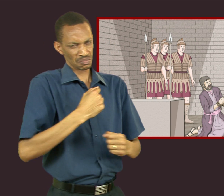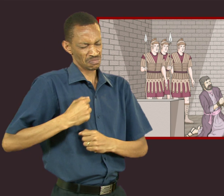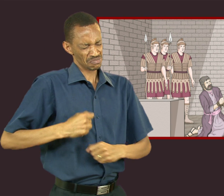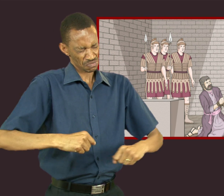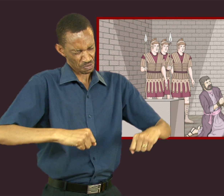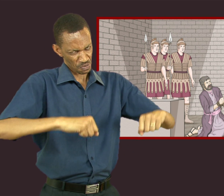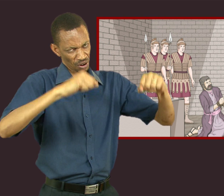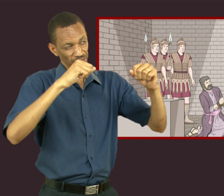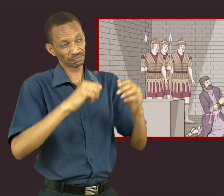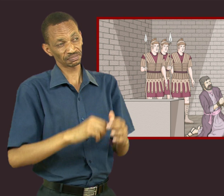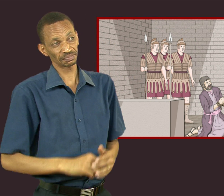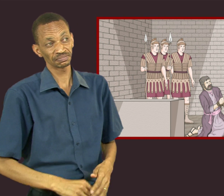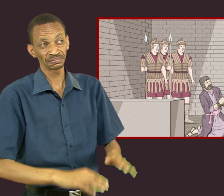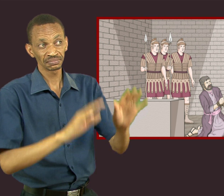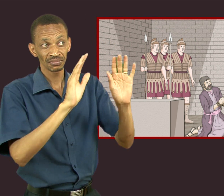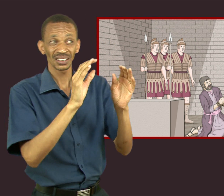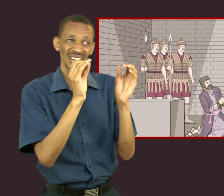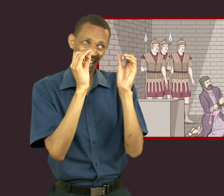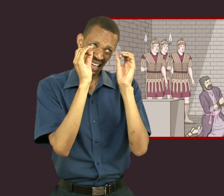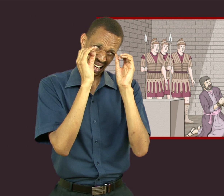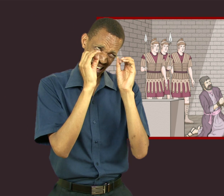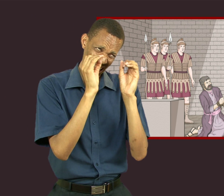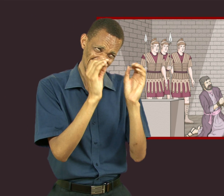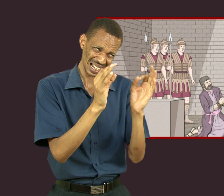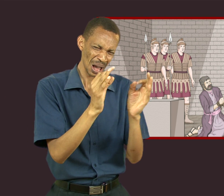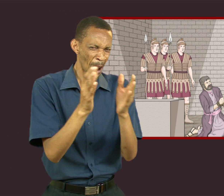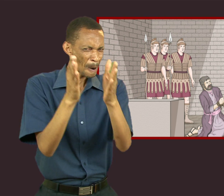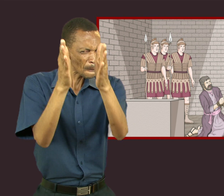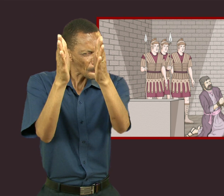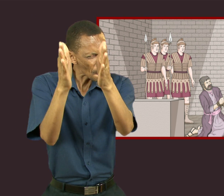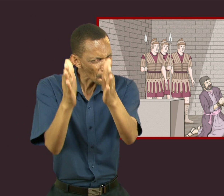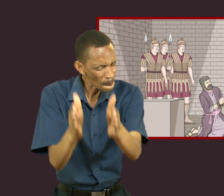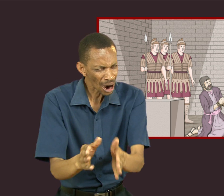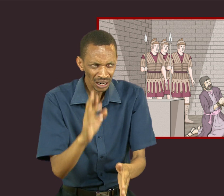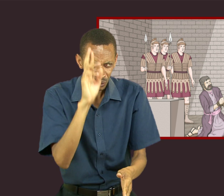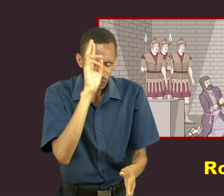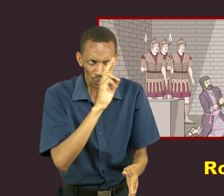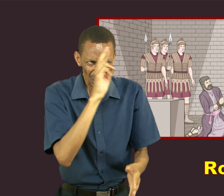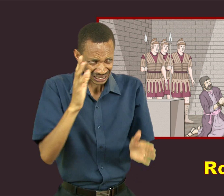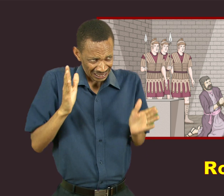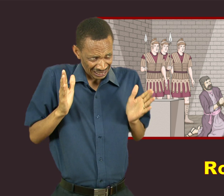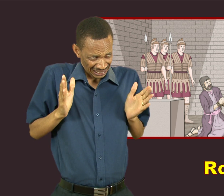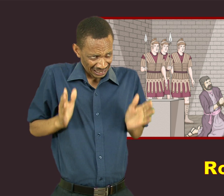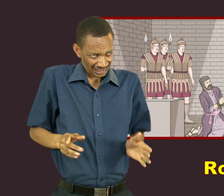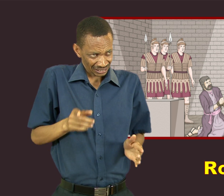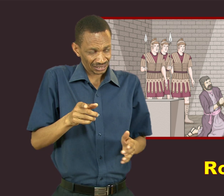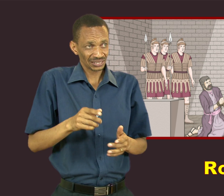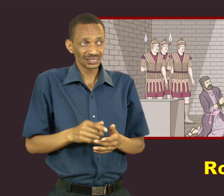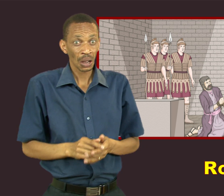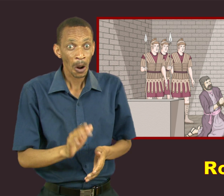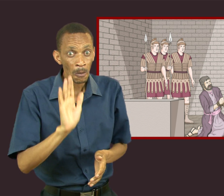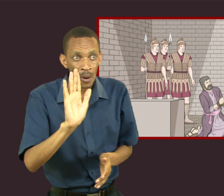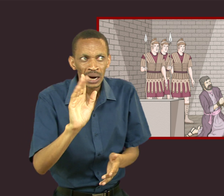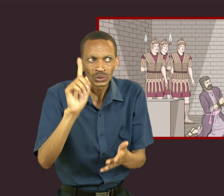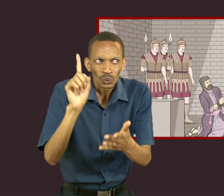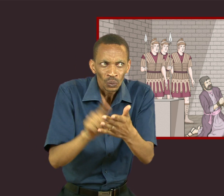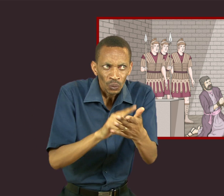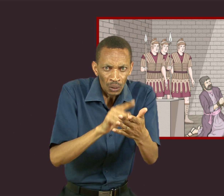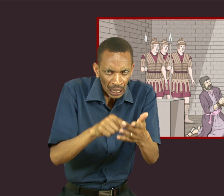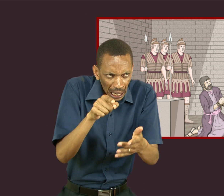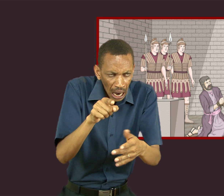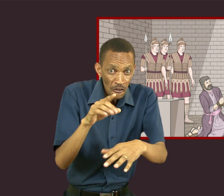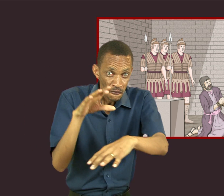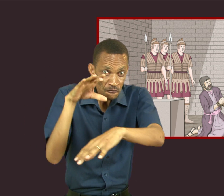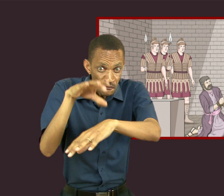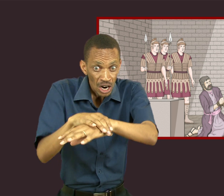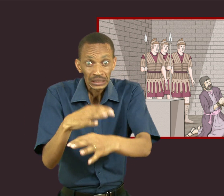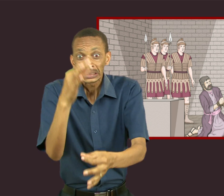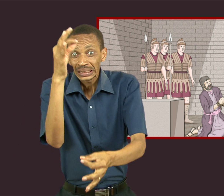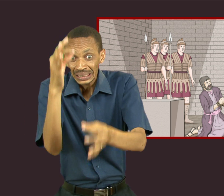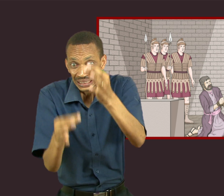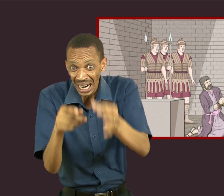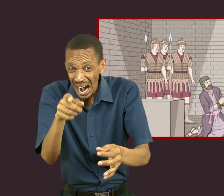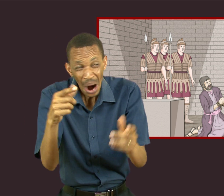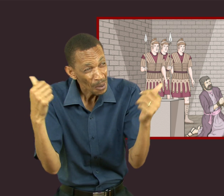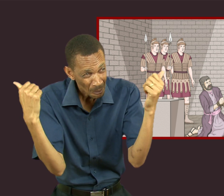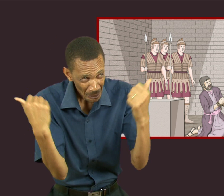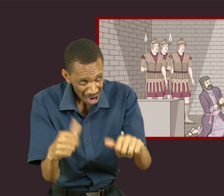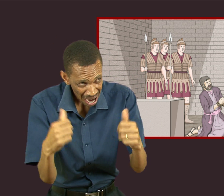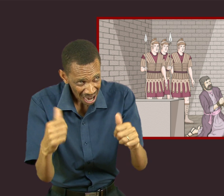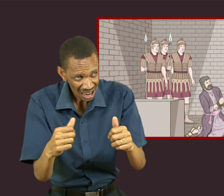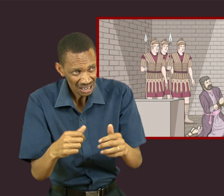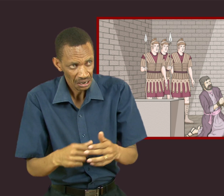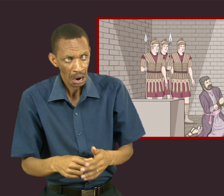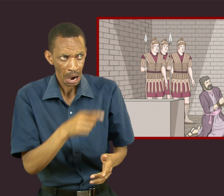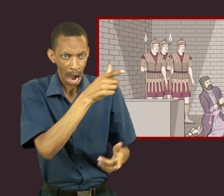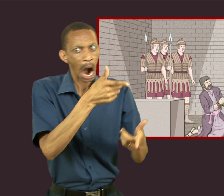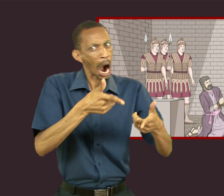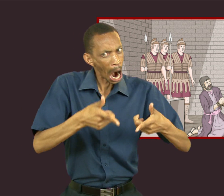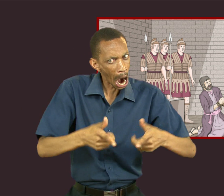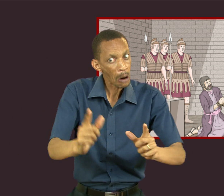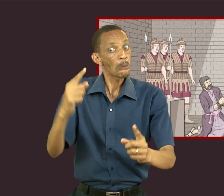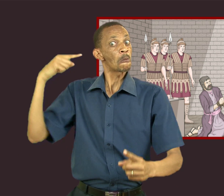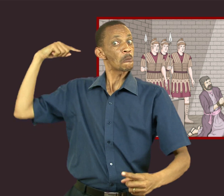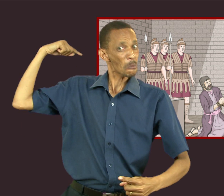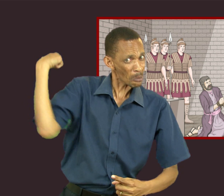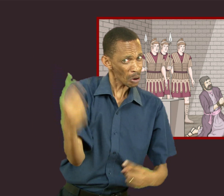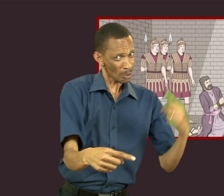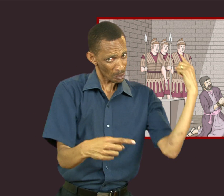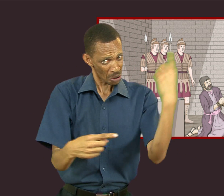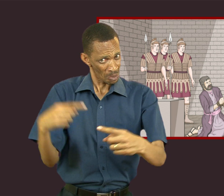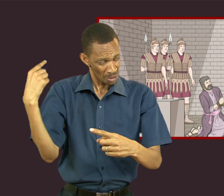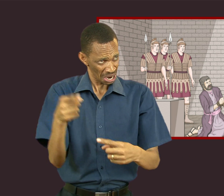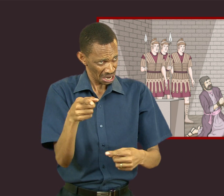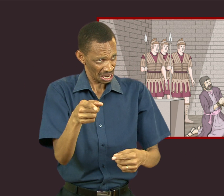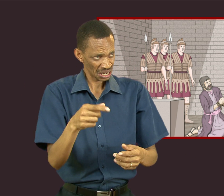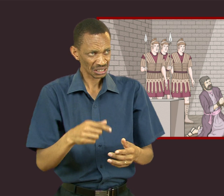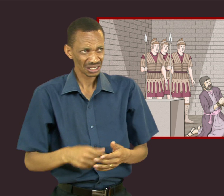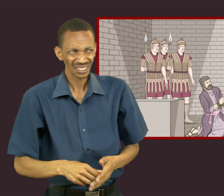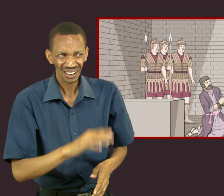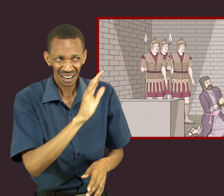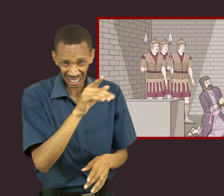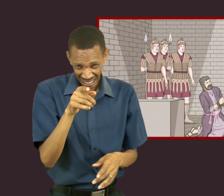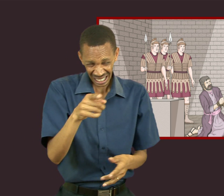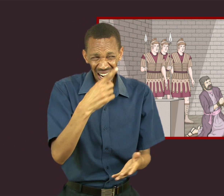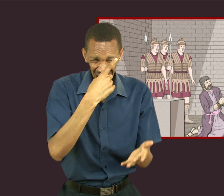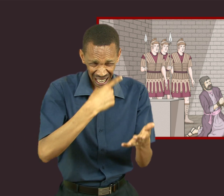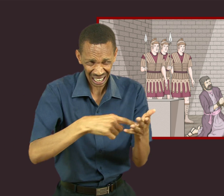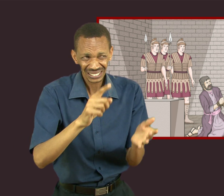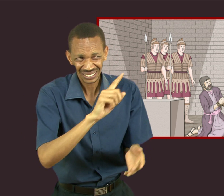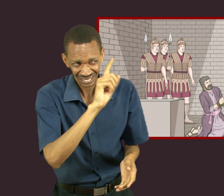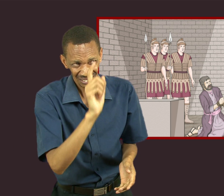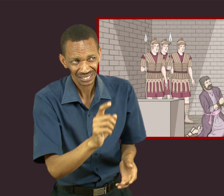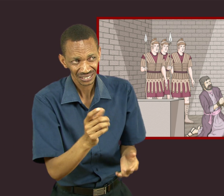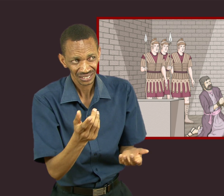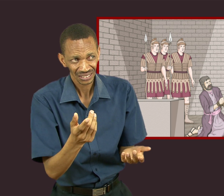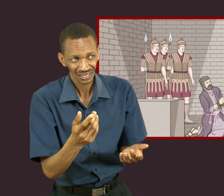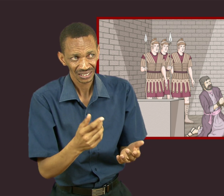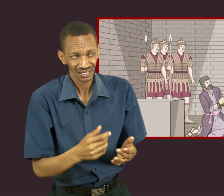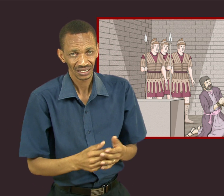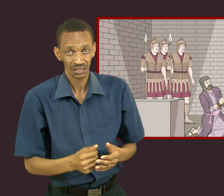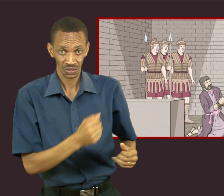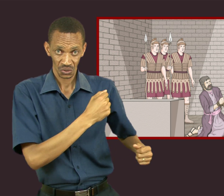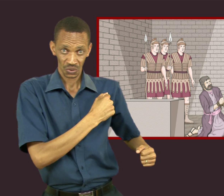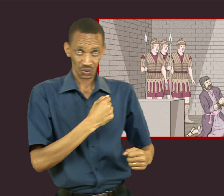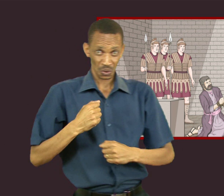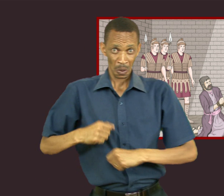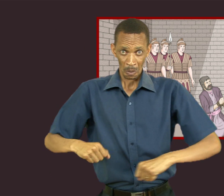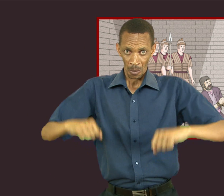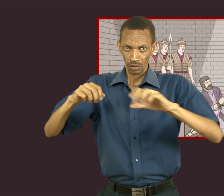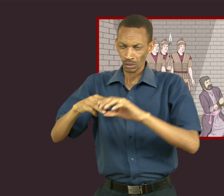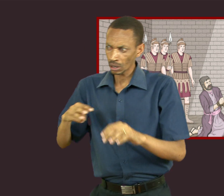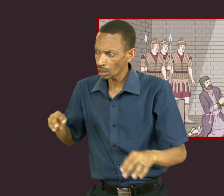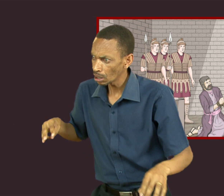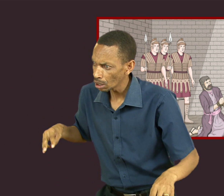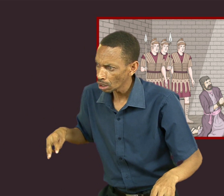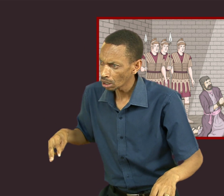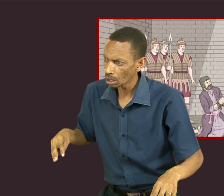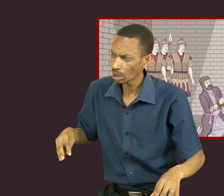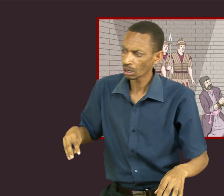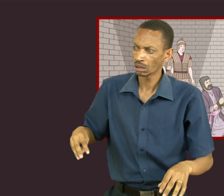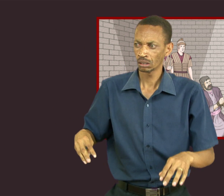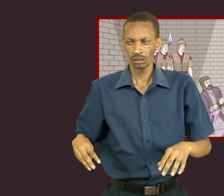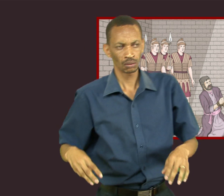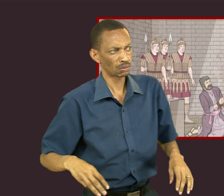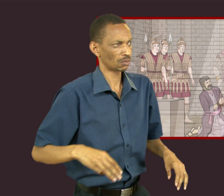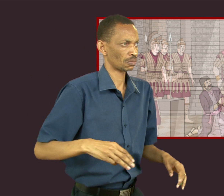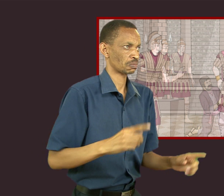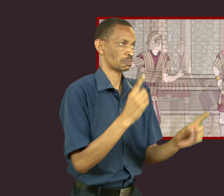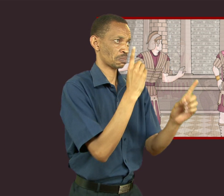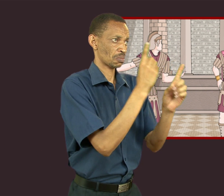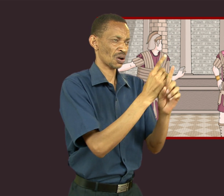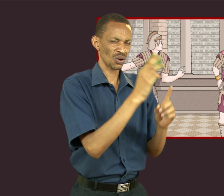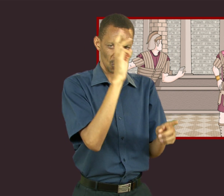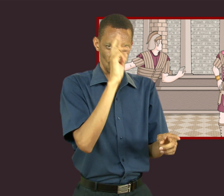But as they stretched him out to strap him down, Paul said to the centurion standing there, “Is it lawful for you to flog a Roman citizen without a trial?”